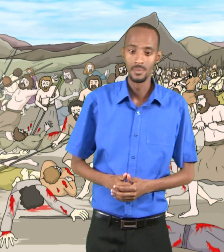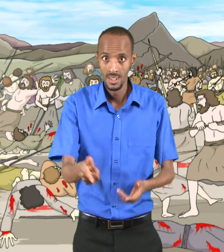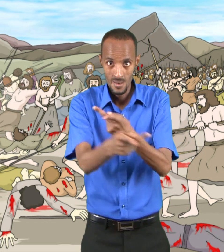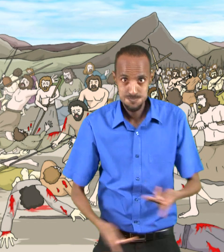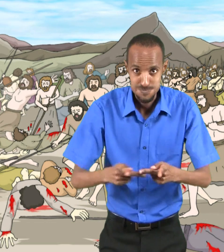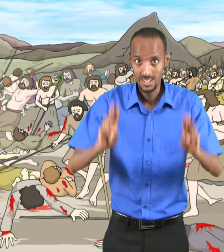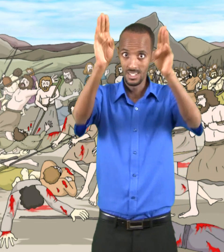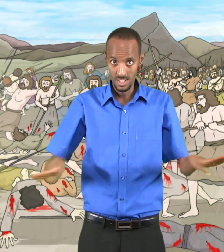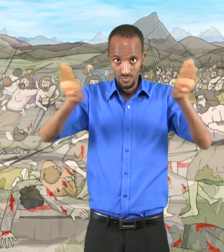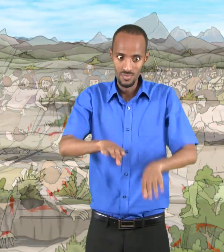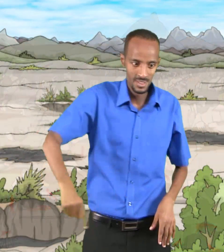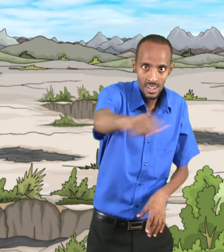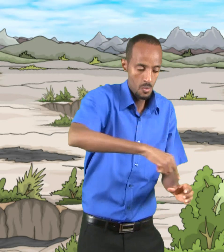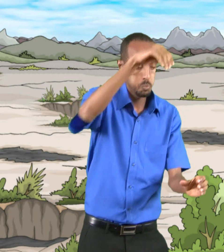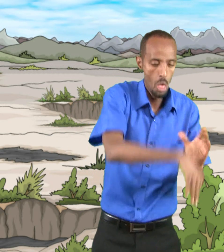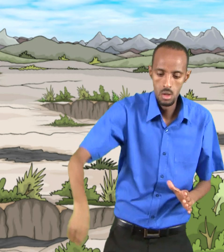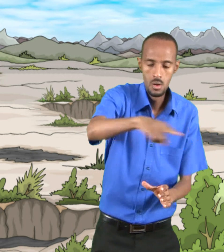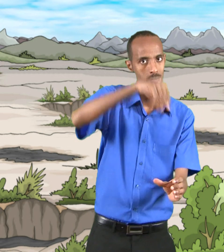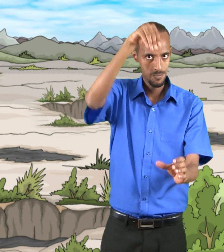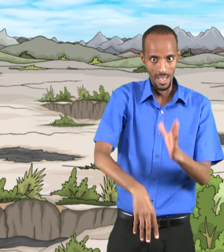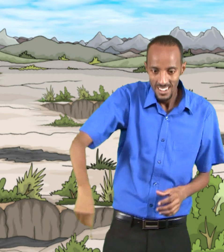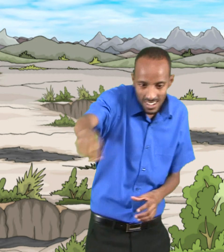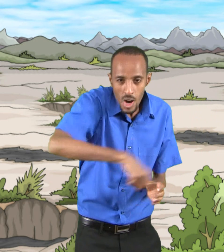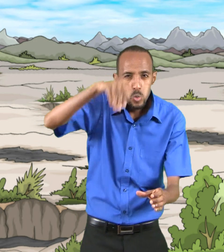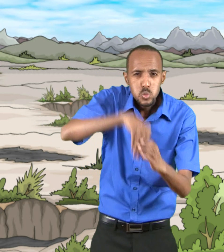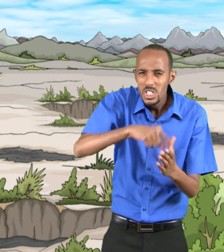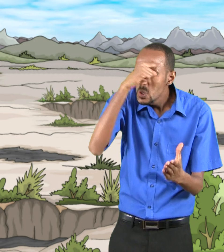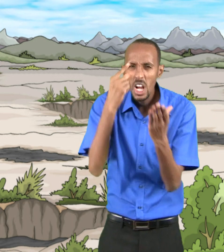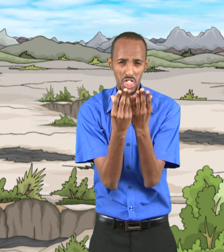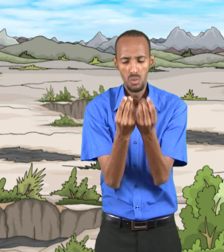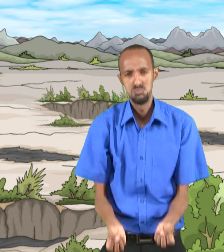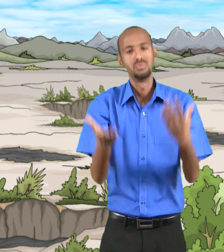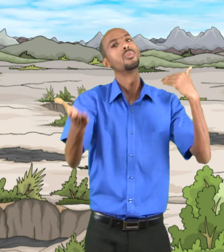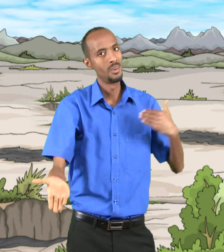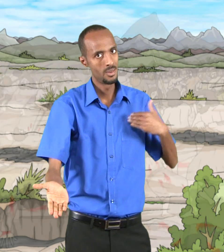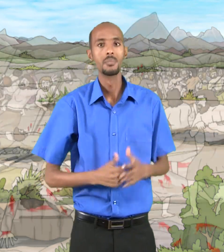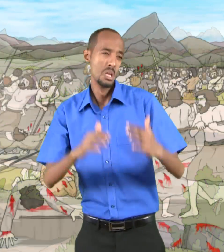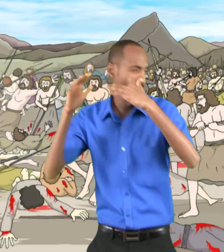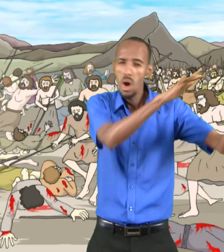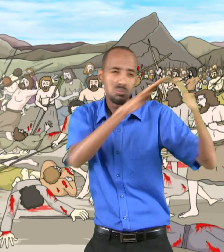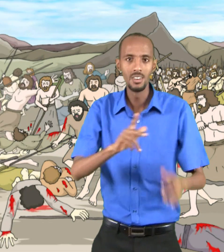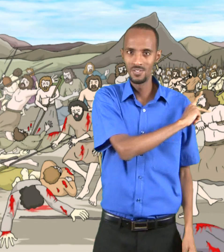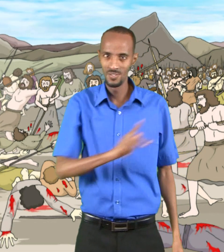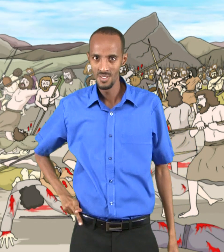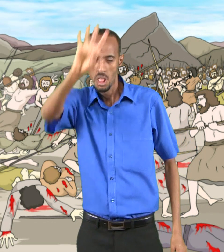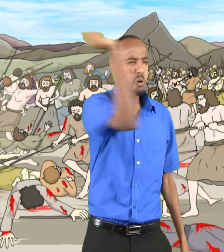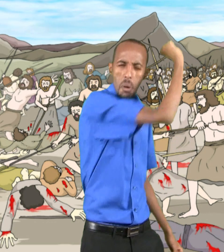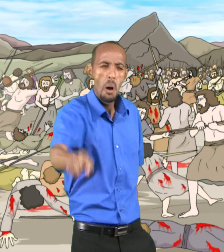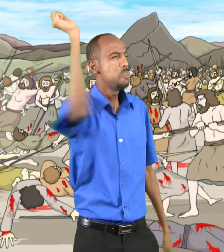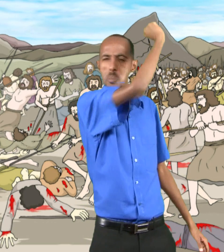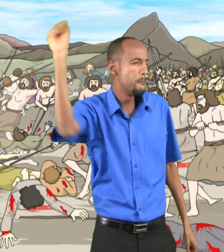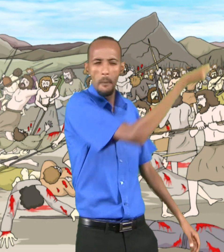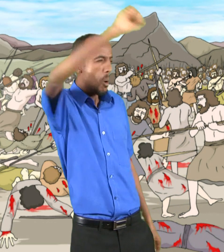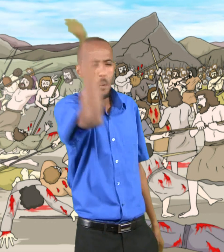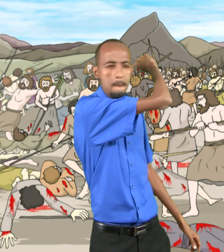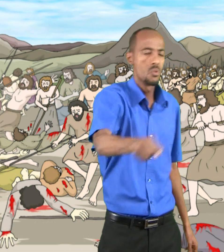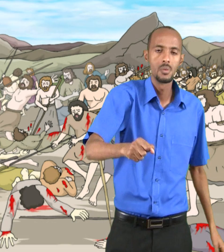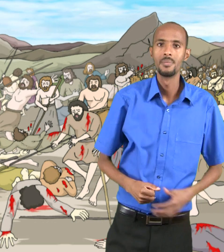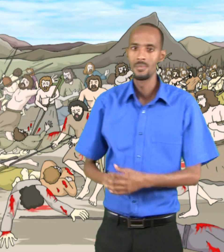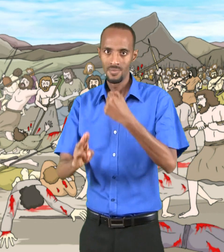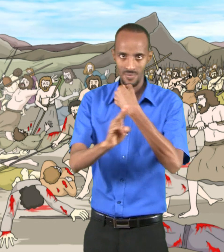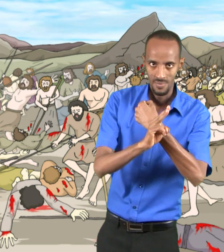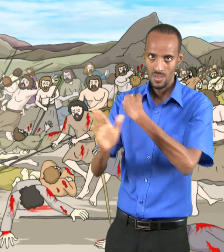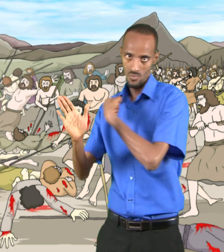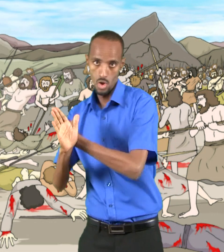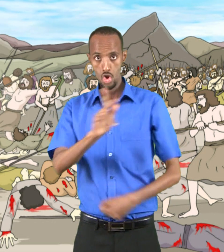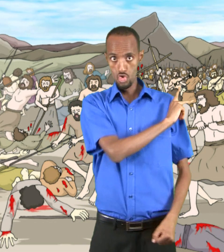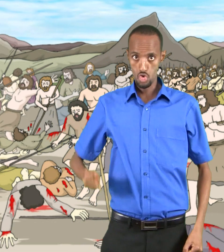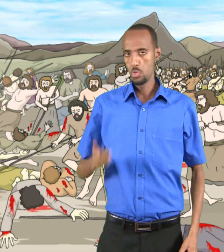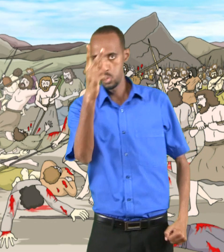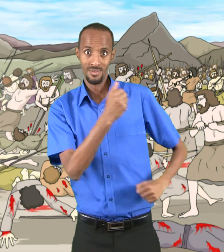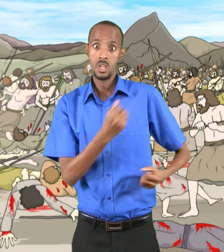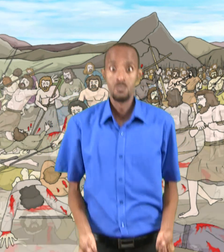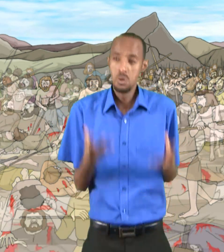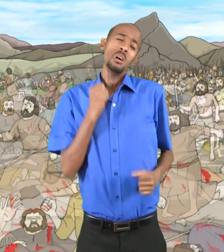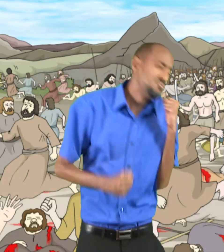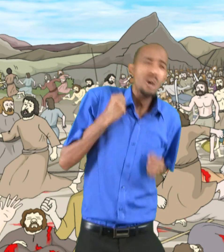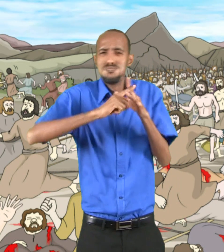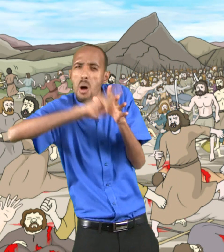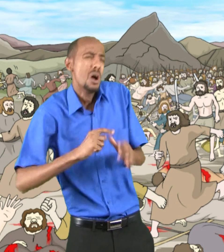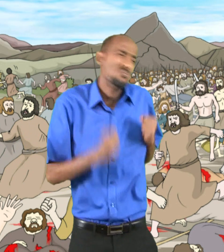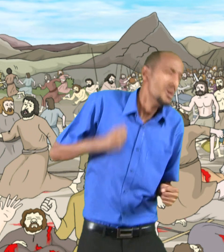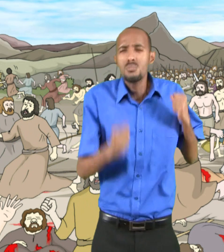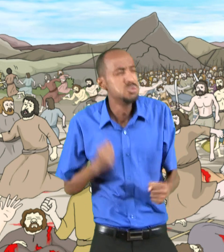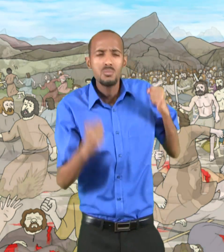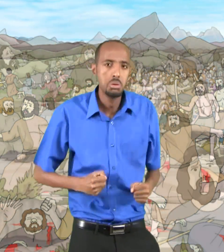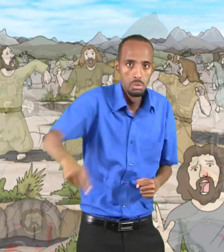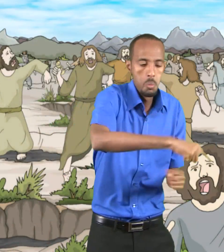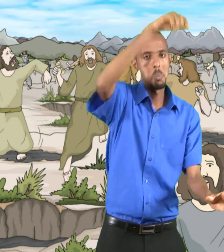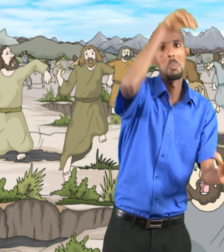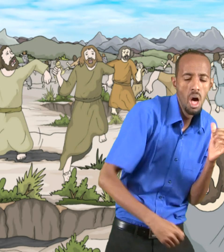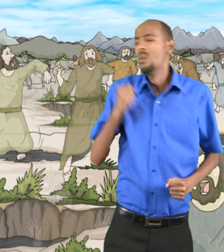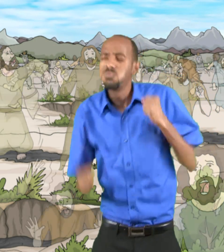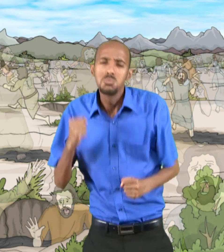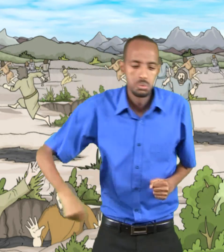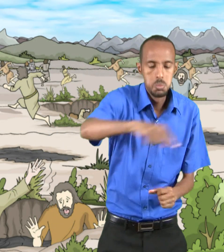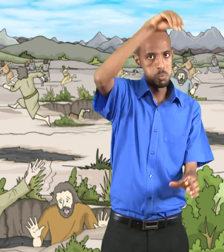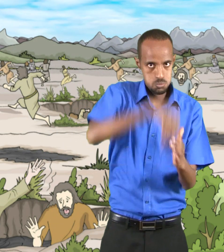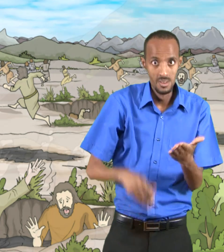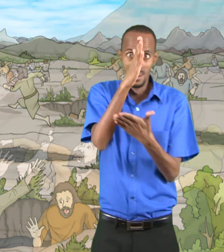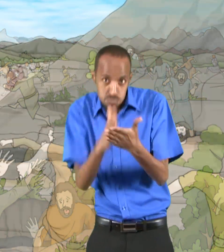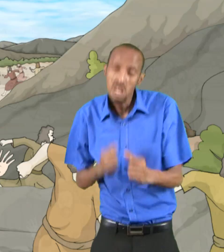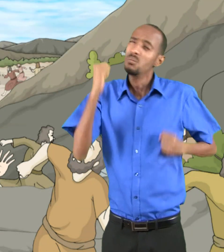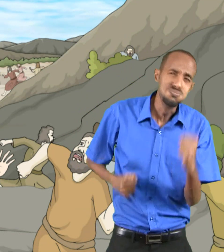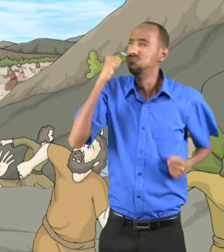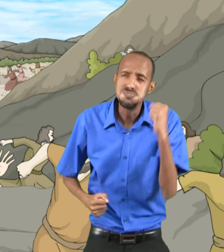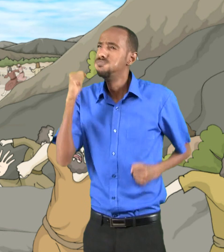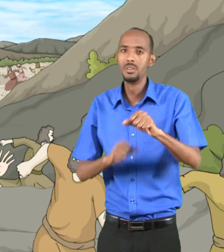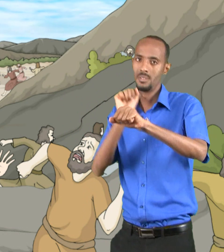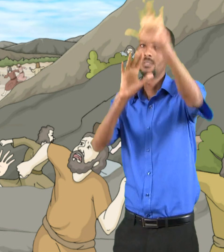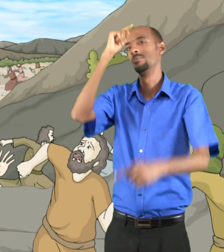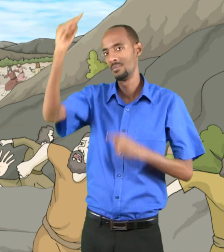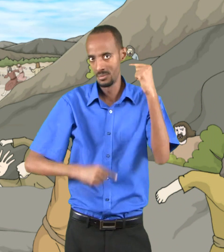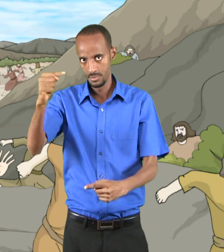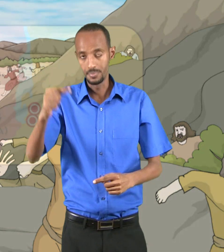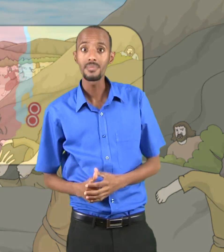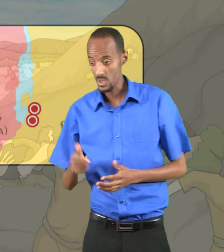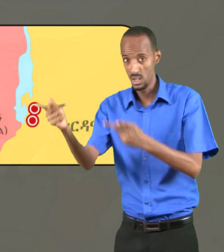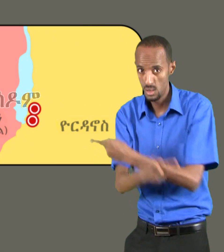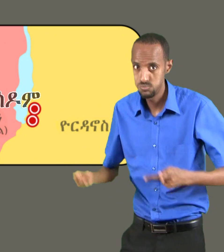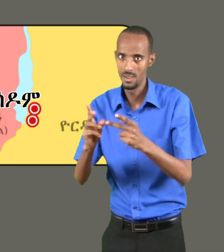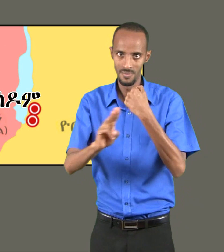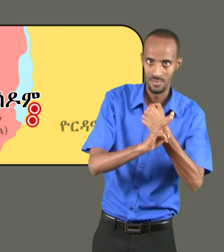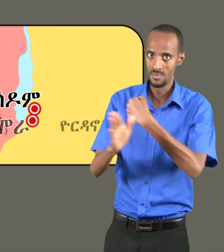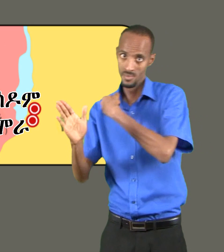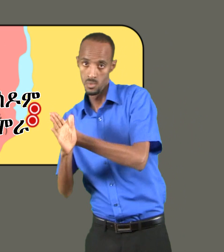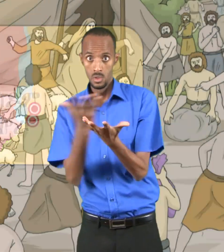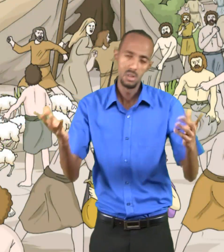Now the Valley of Siddim was full of tar pits, and as the kings of Sodom and Gomorrah fled, some men fell into the pits, but the survivors fled to the hill country.